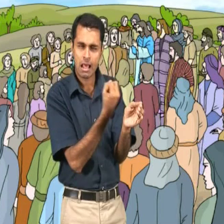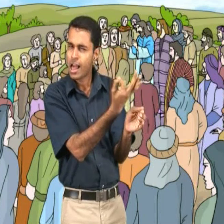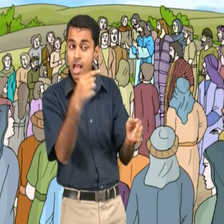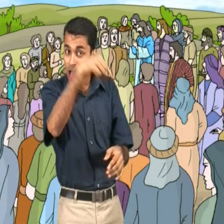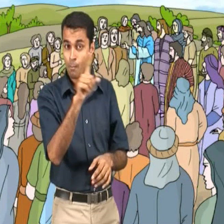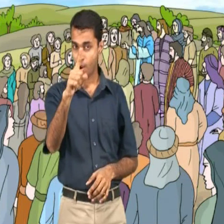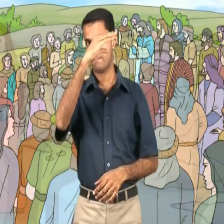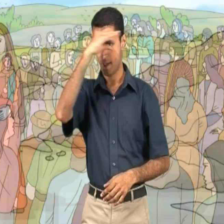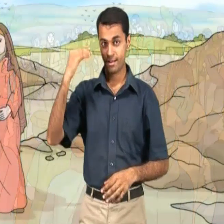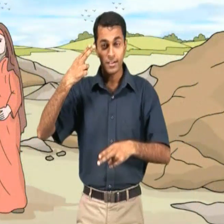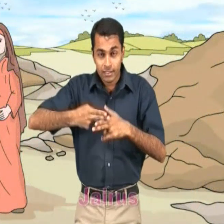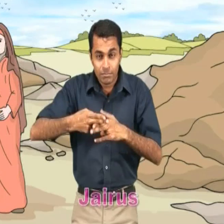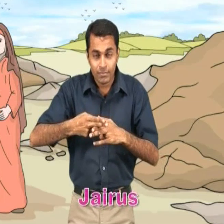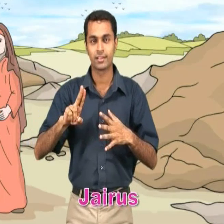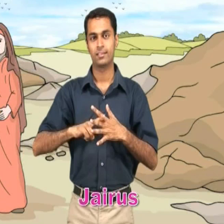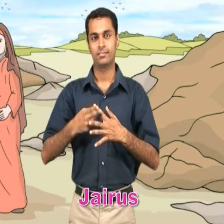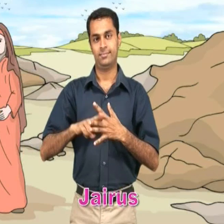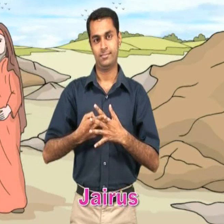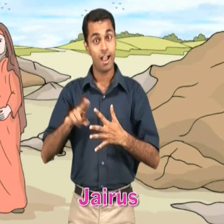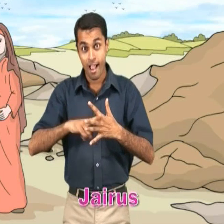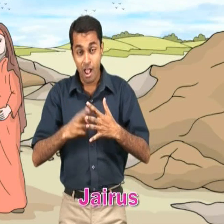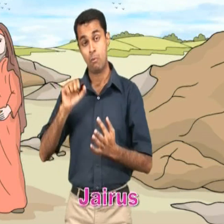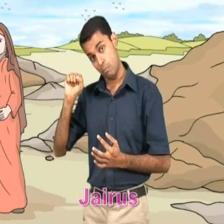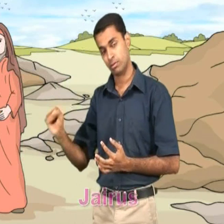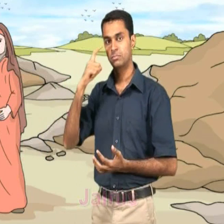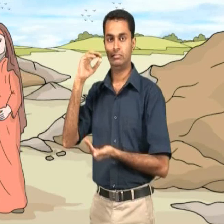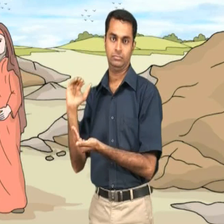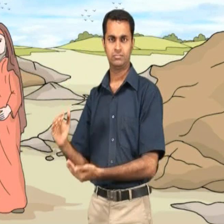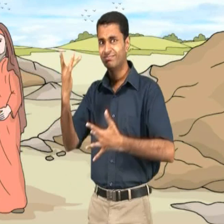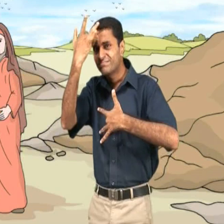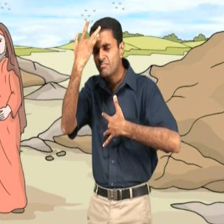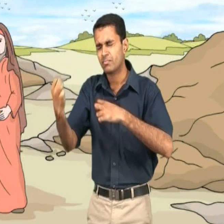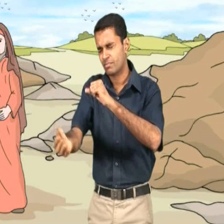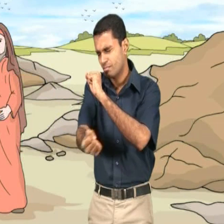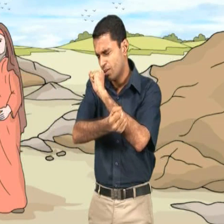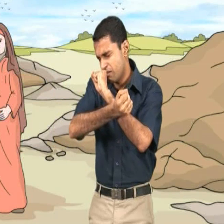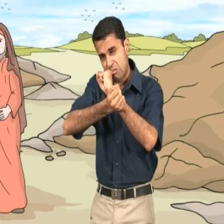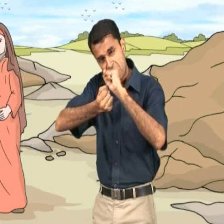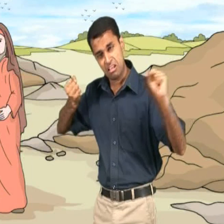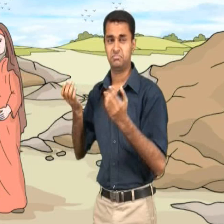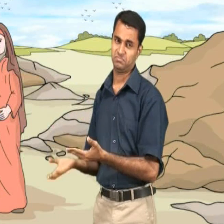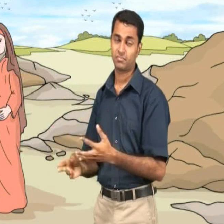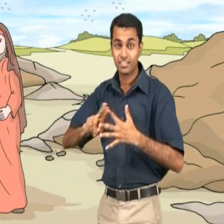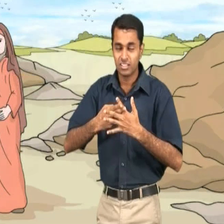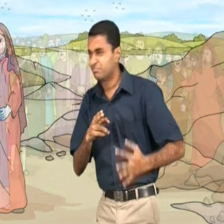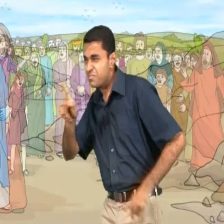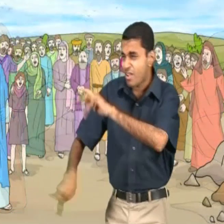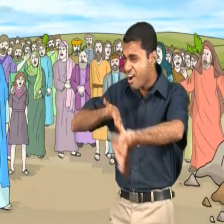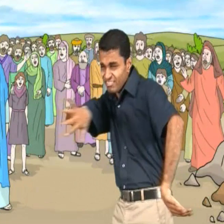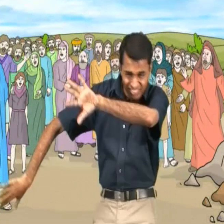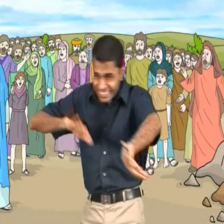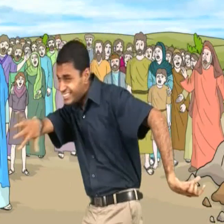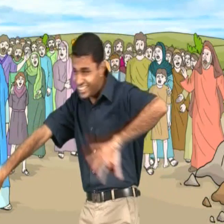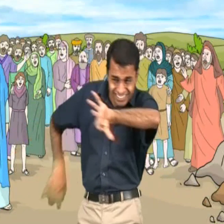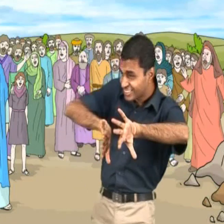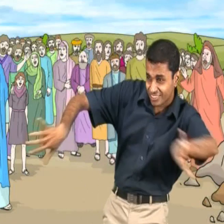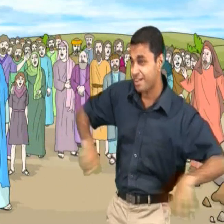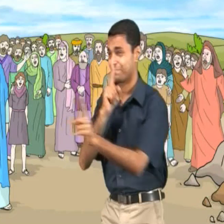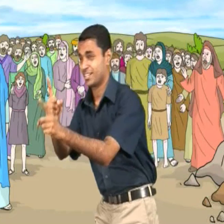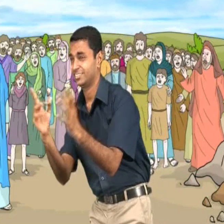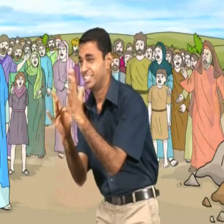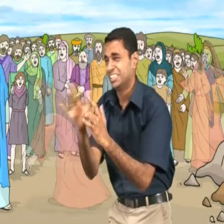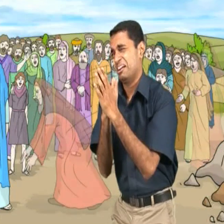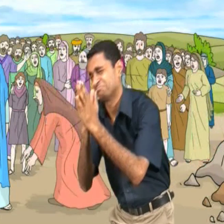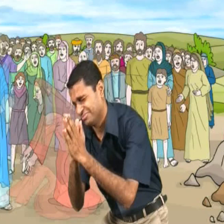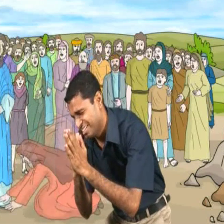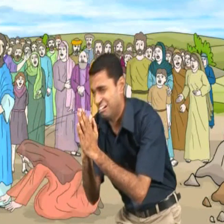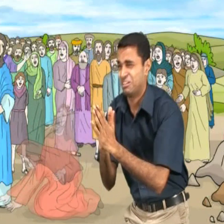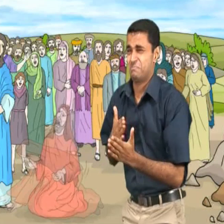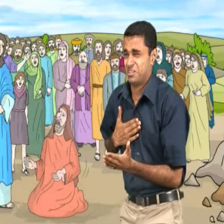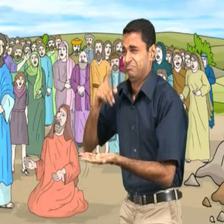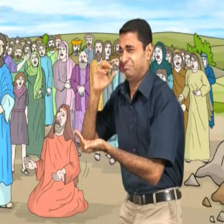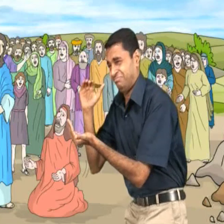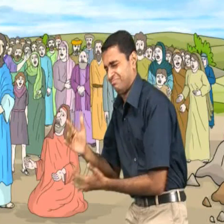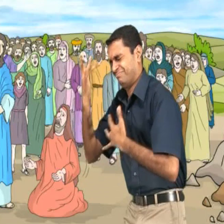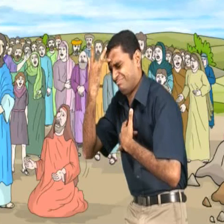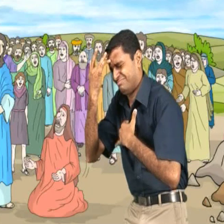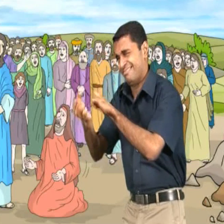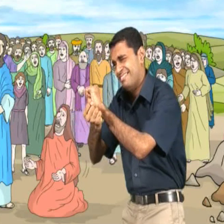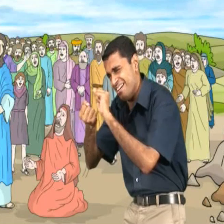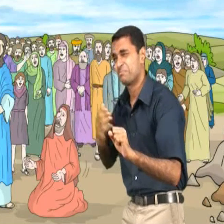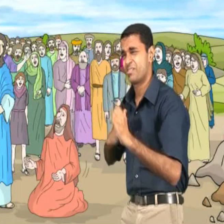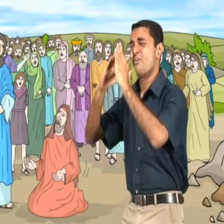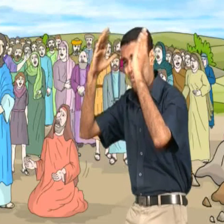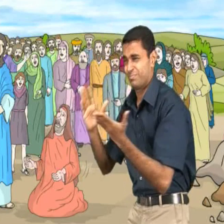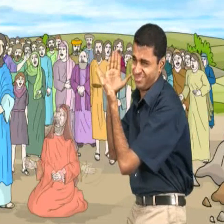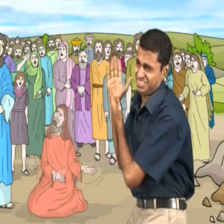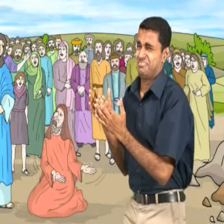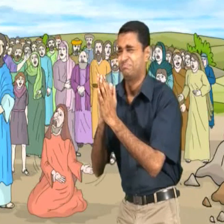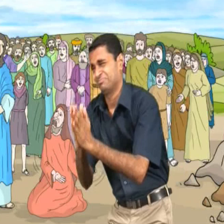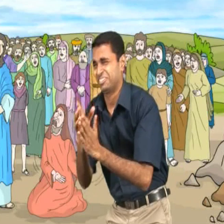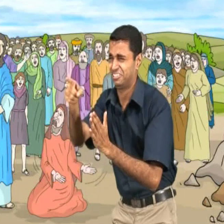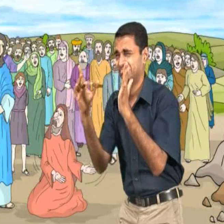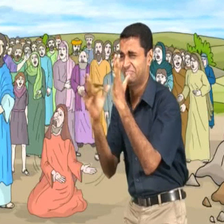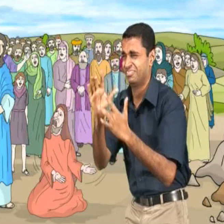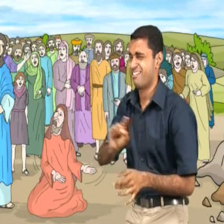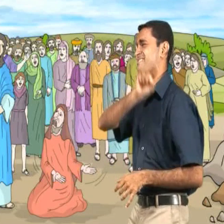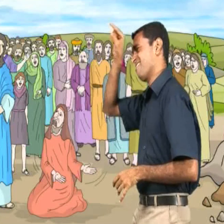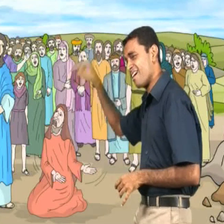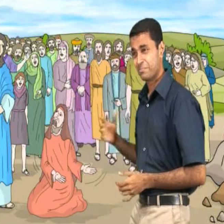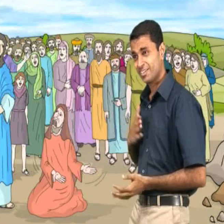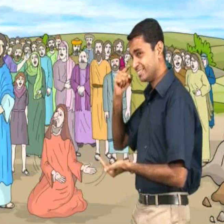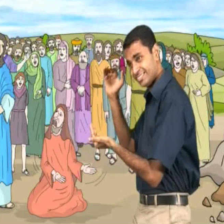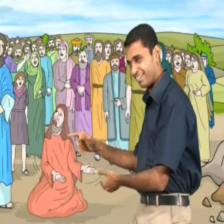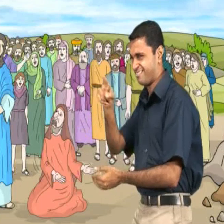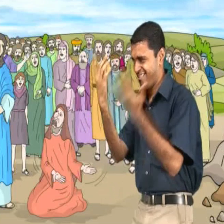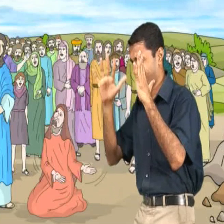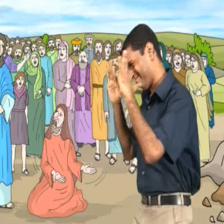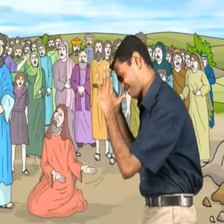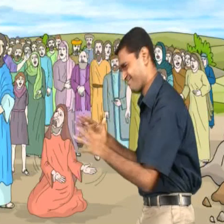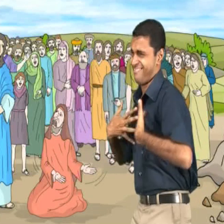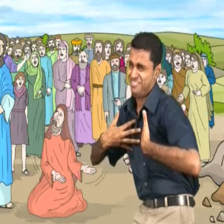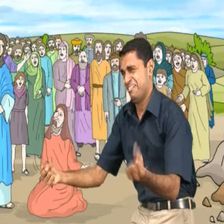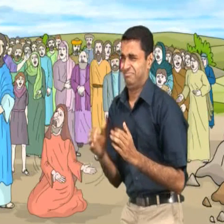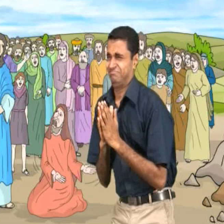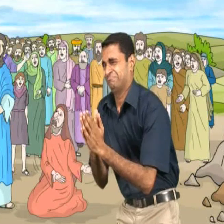A synagogue leader named Jairus arrived, and seeing Jesus, he fell at His feet and pleaded with Him urgently, “My little daughter is near death.